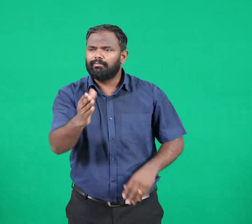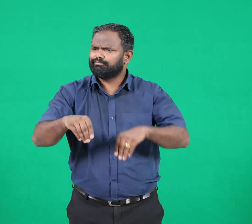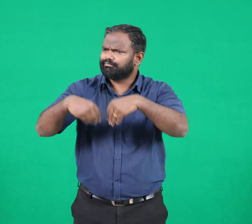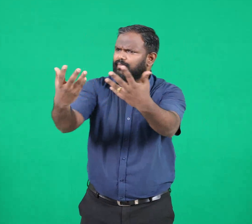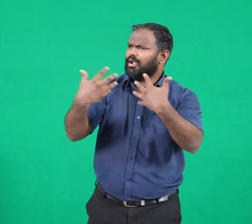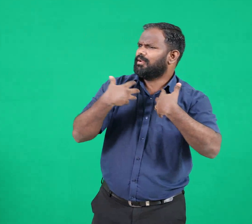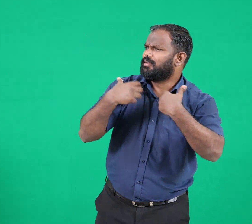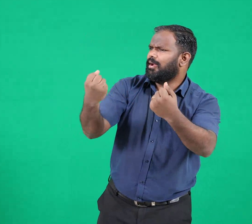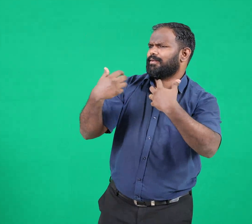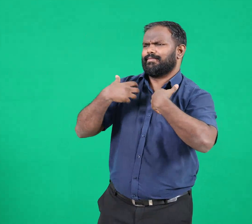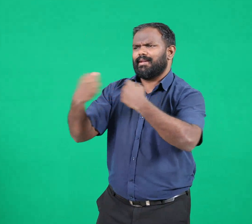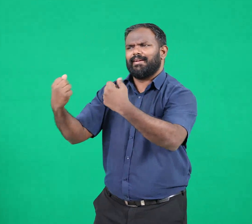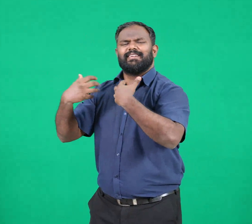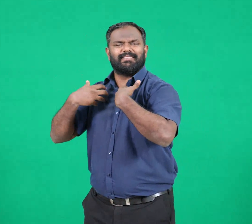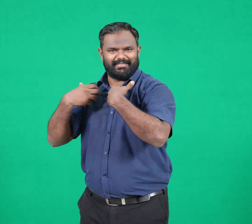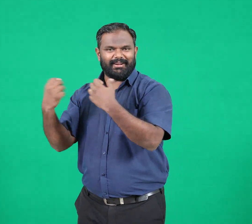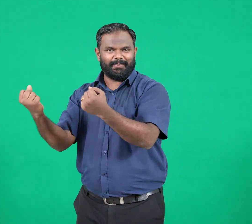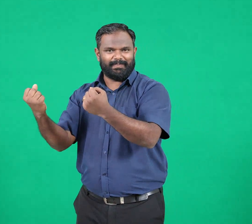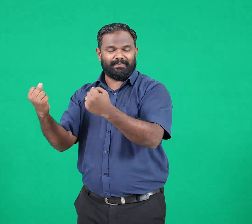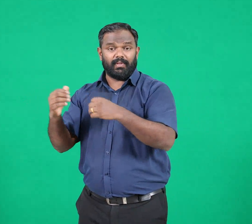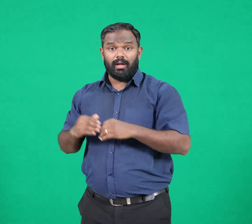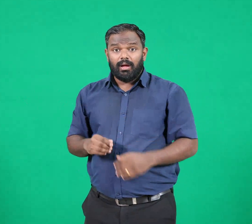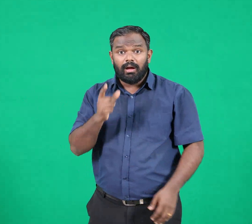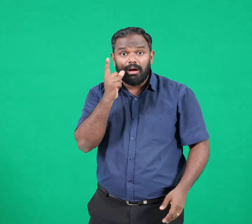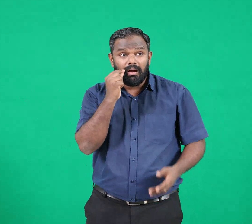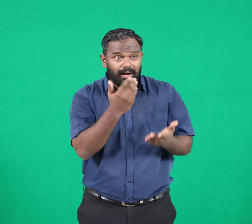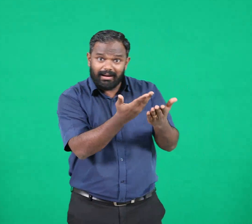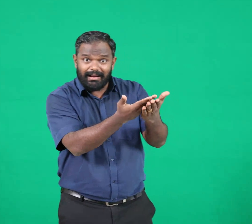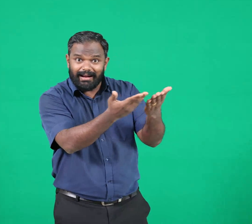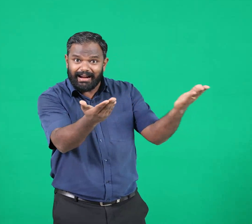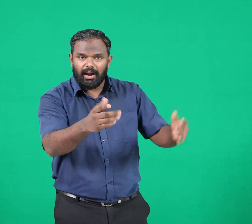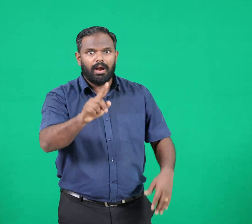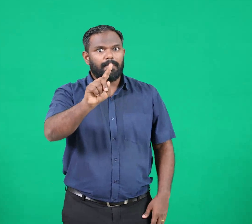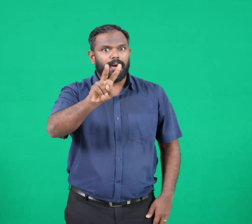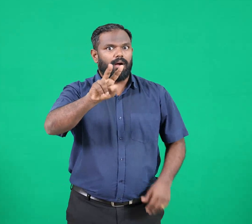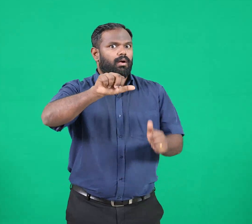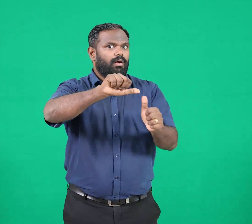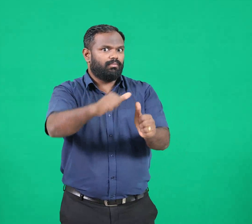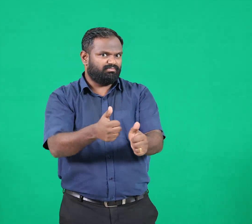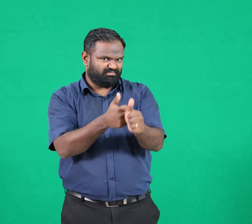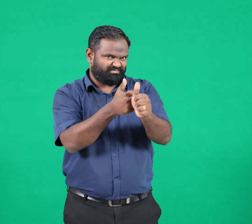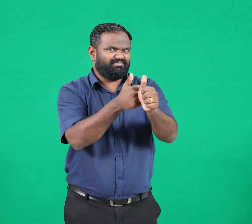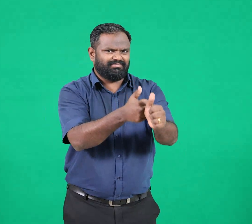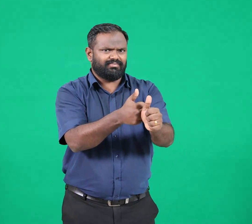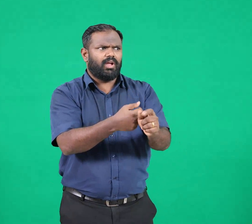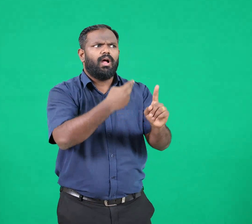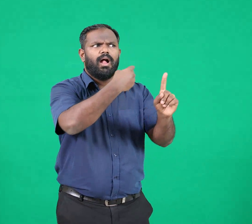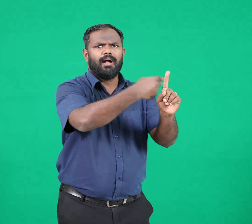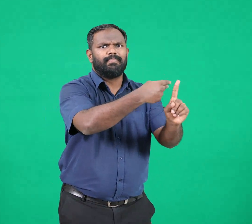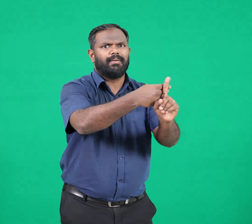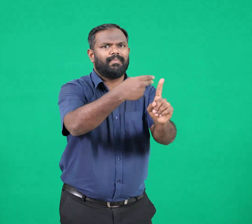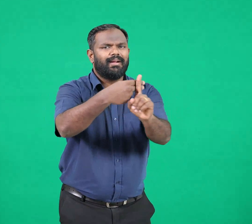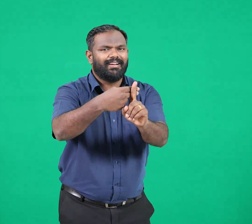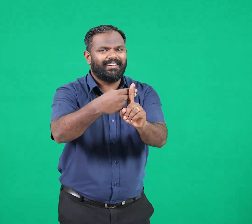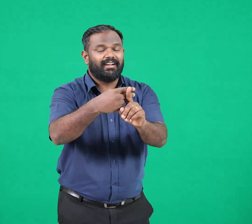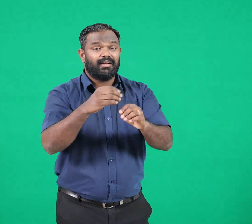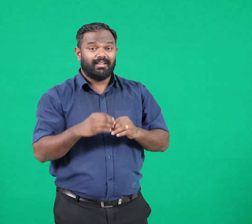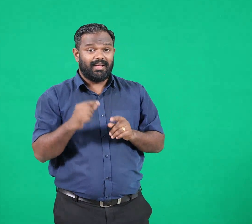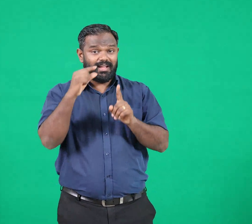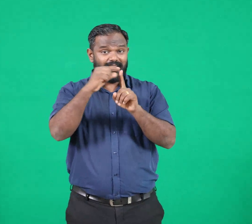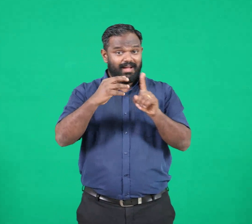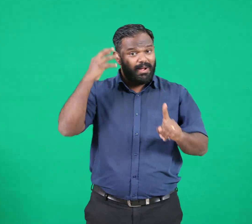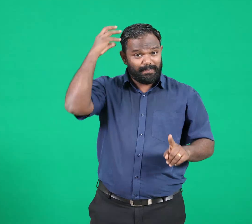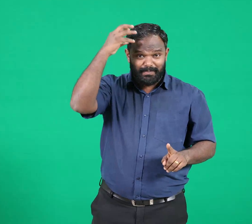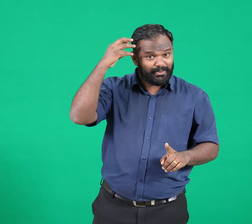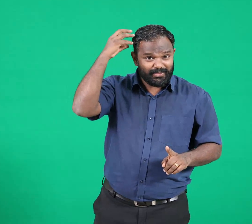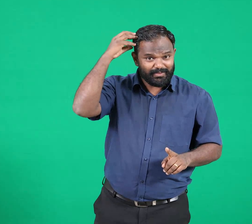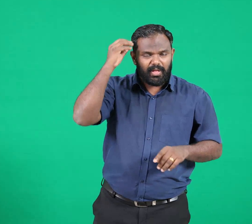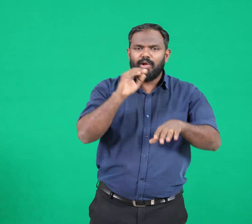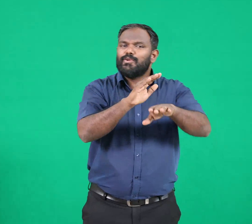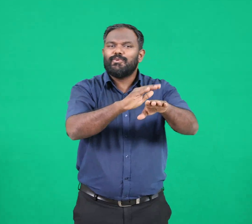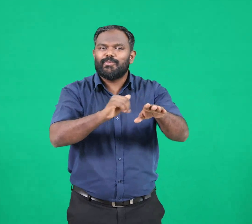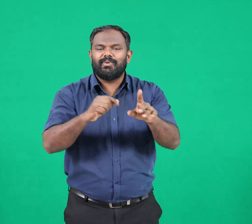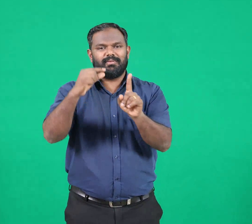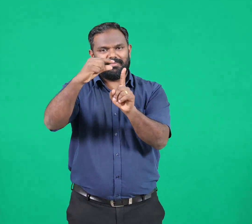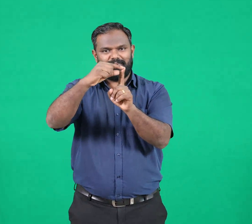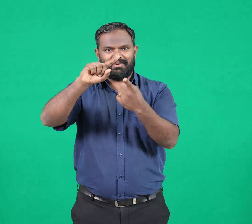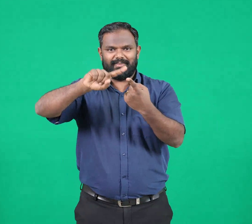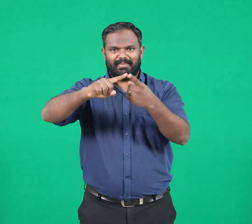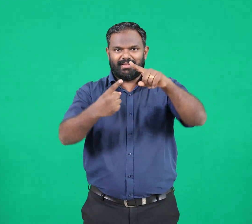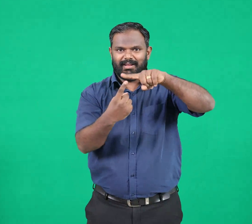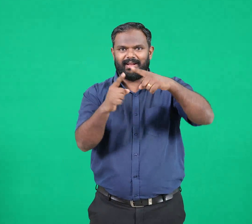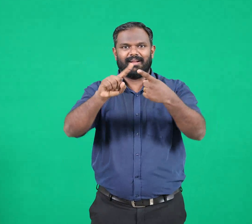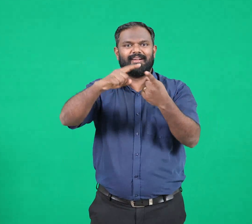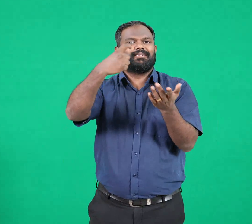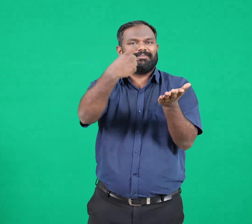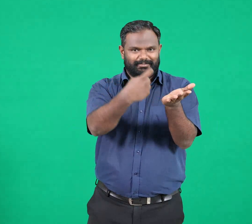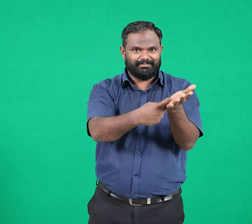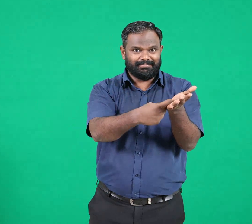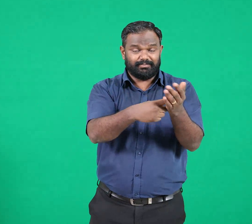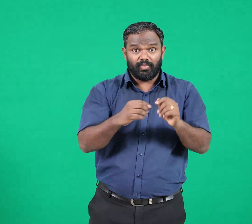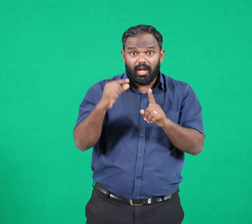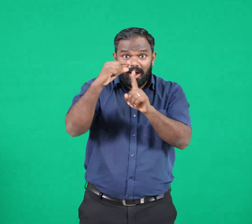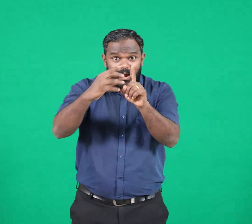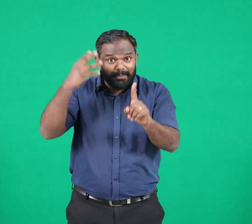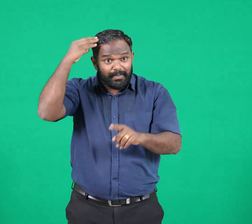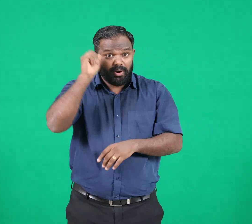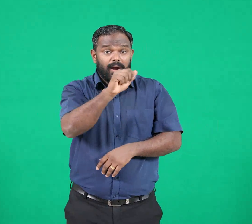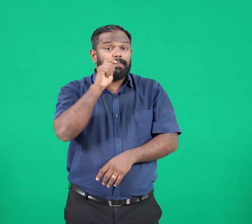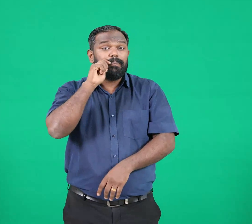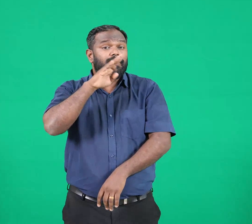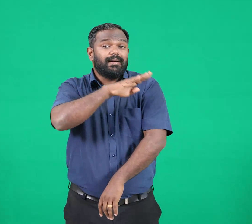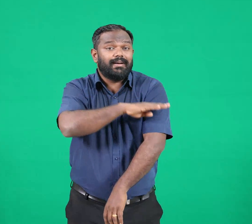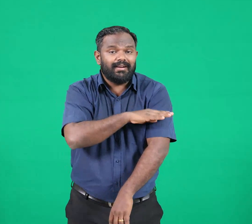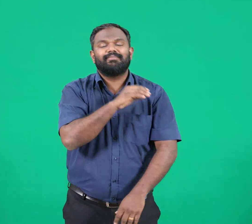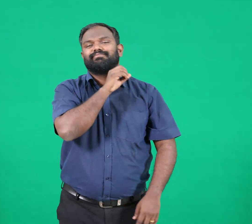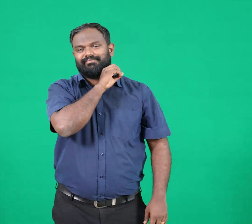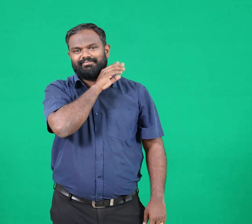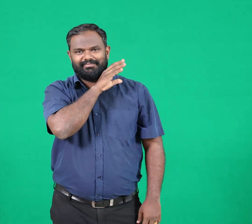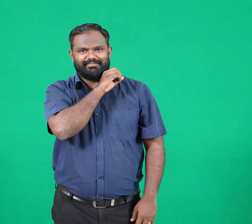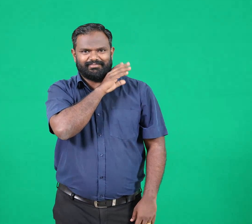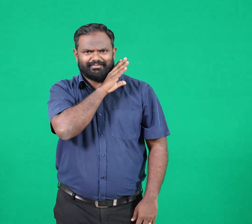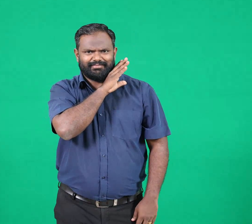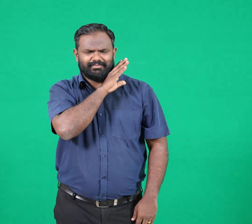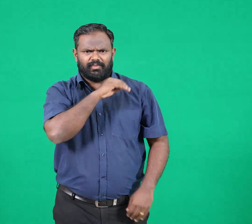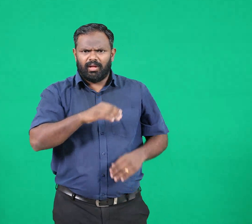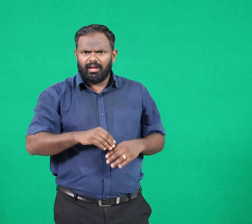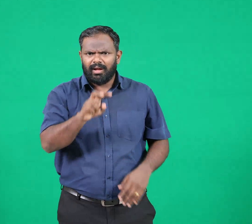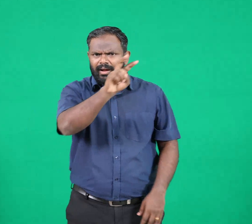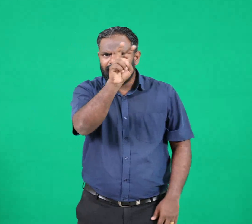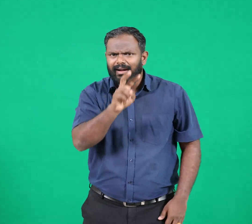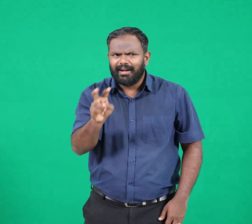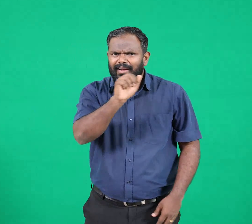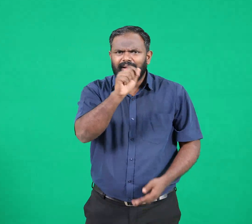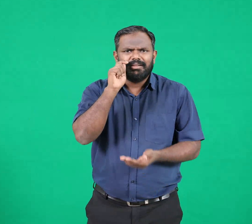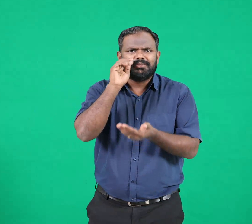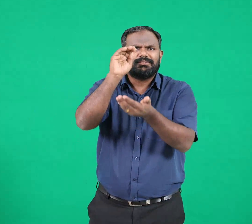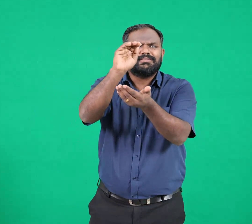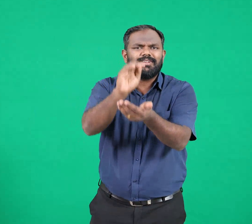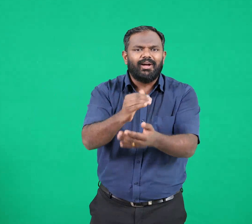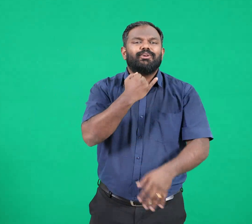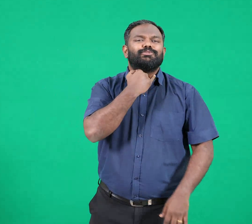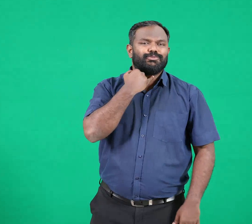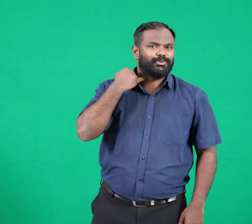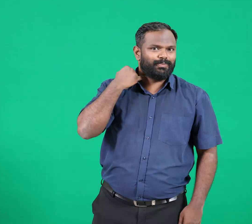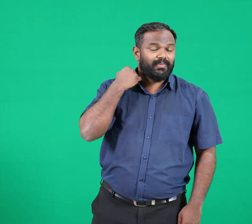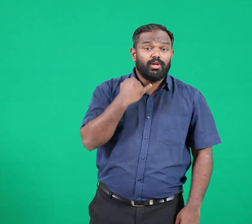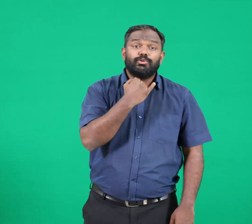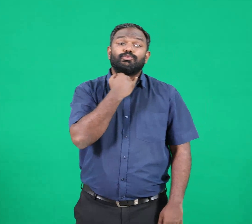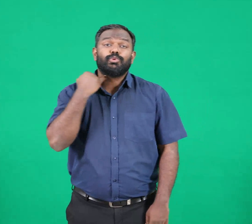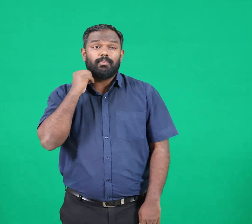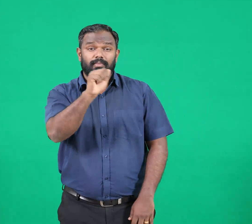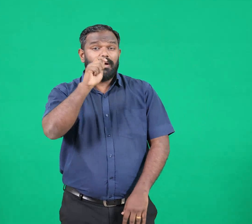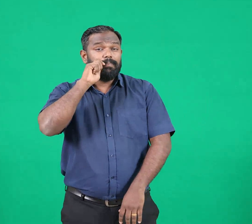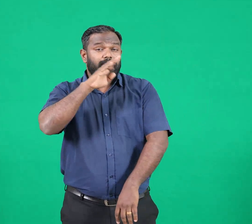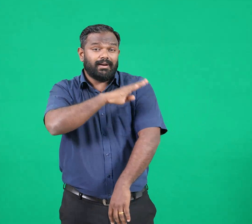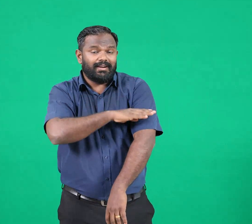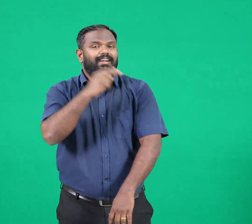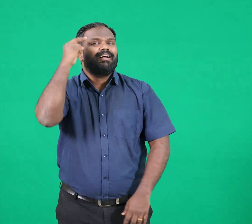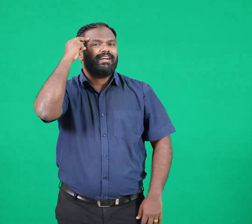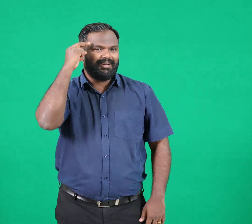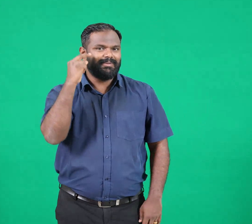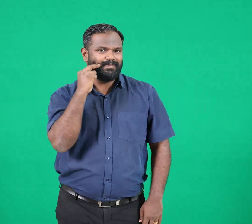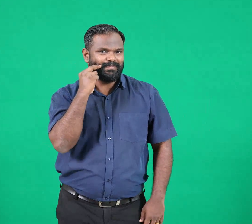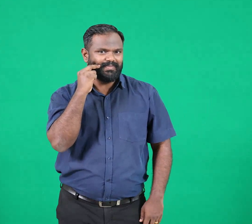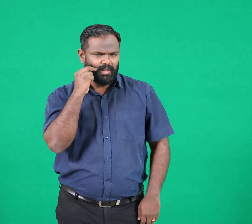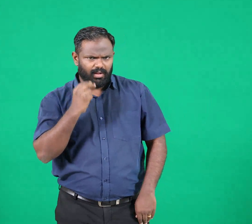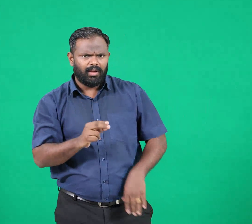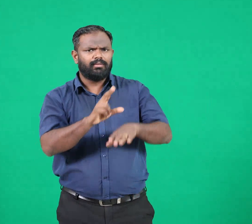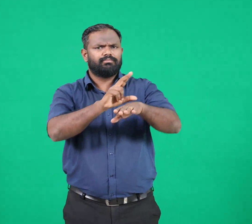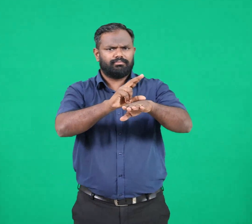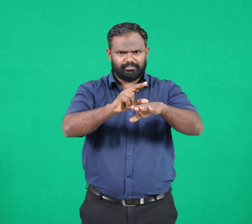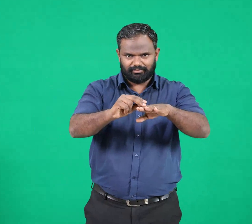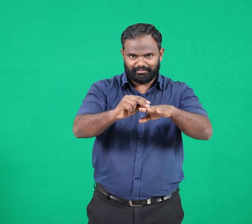These are the names of the twelve apostles: first Simon, called Peter, and his brother Andrew;